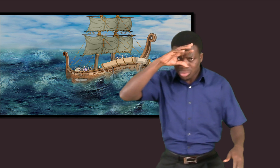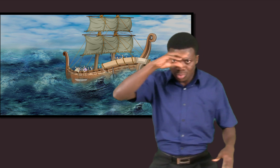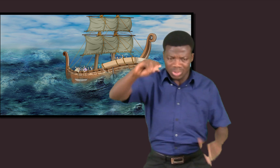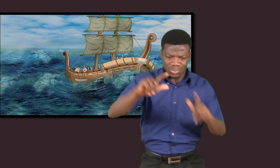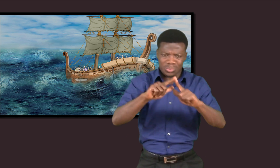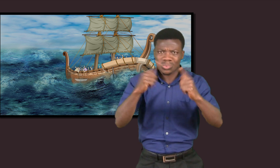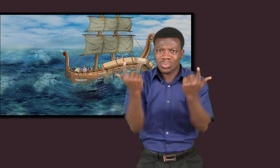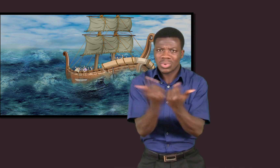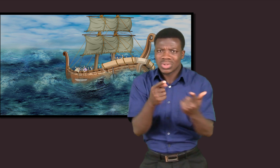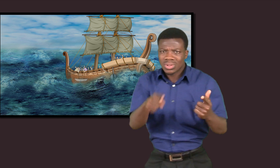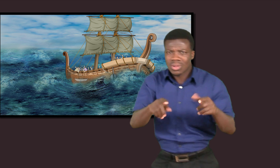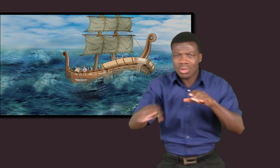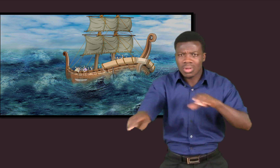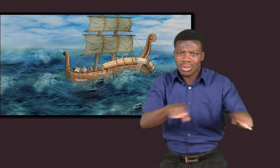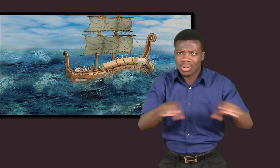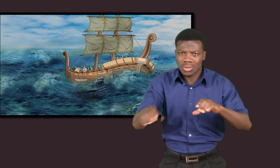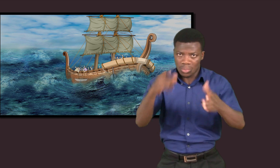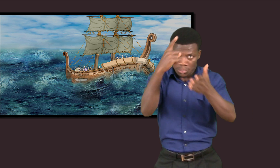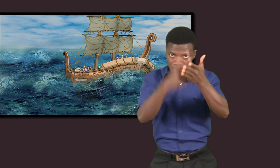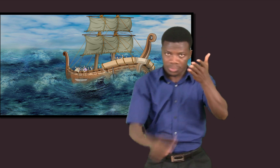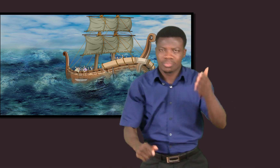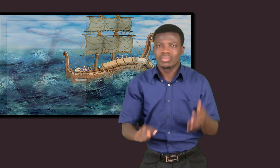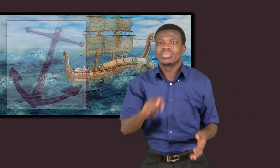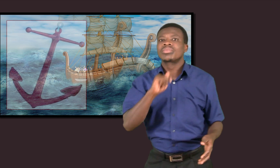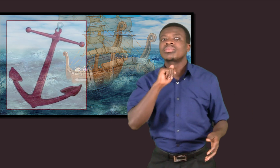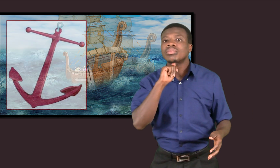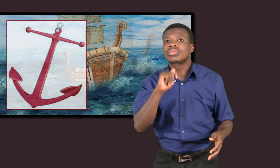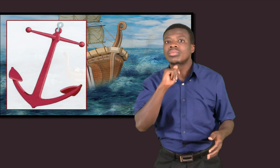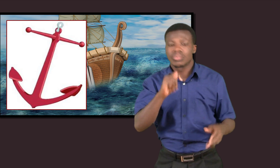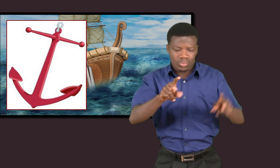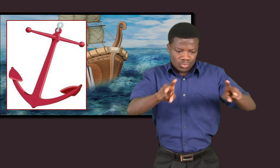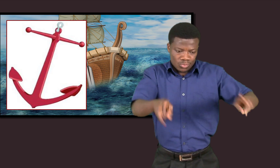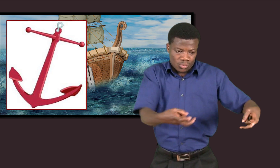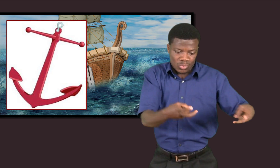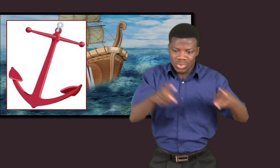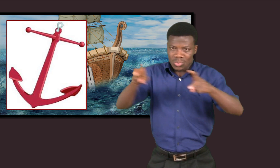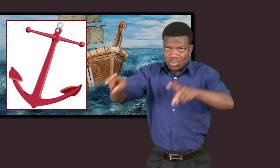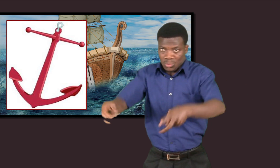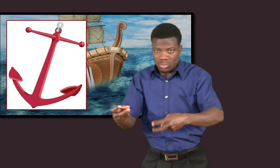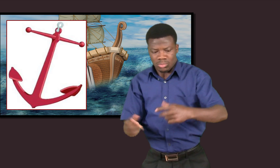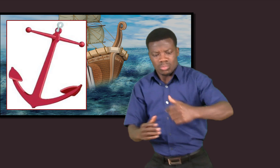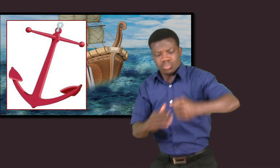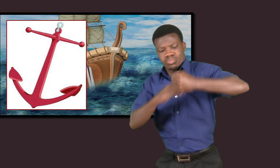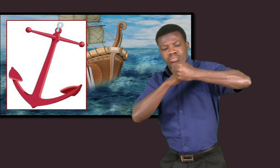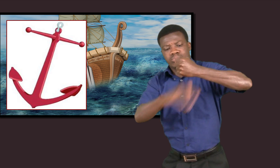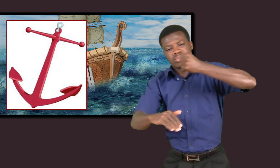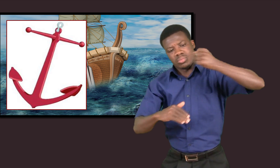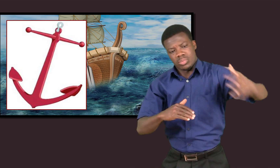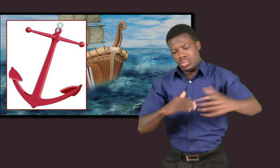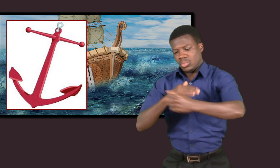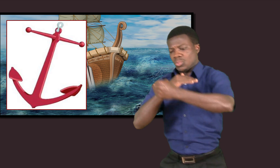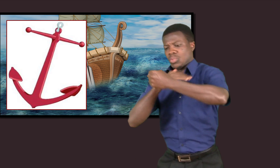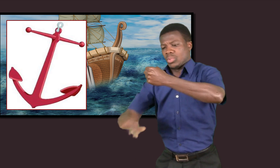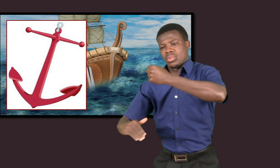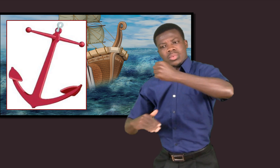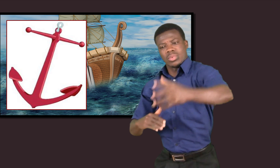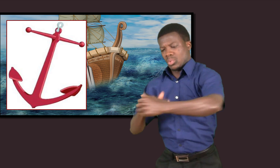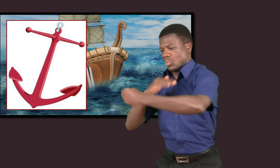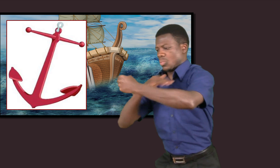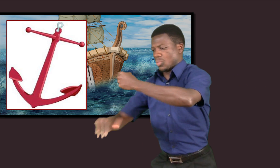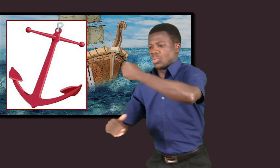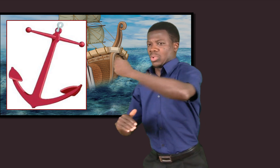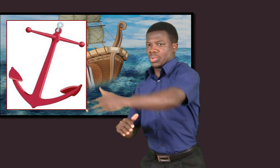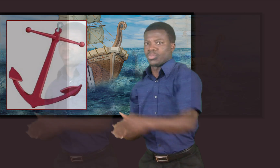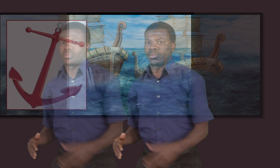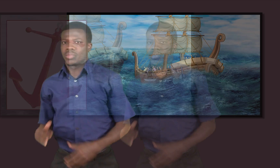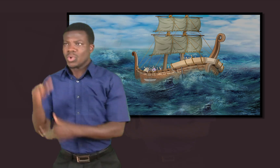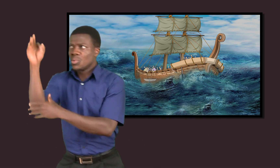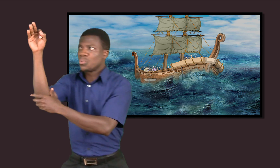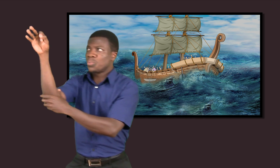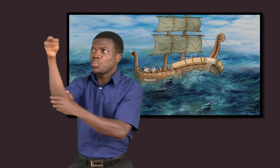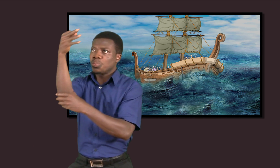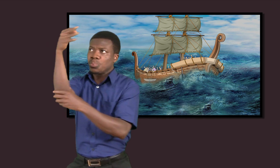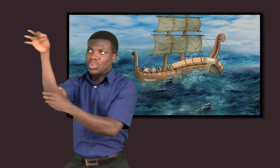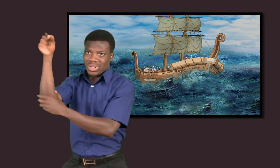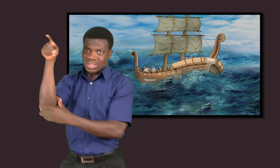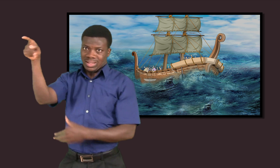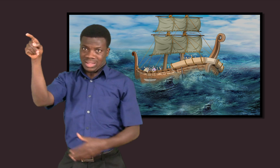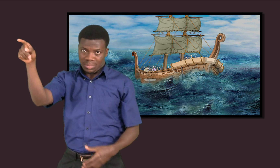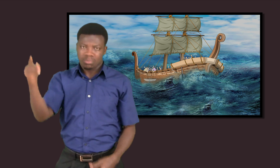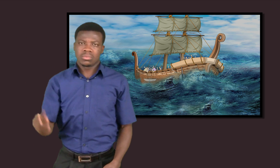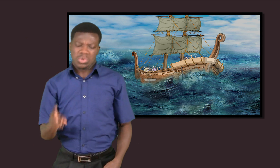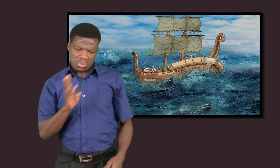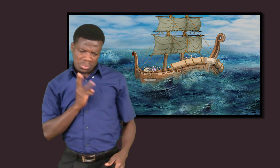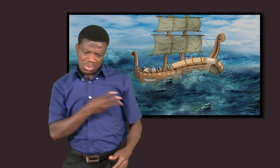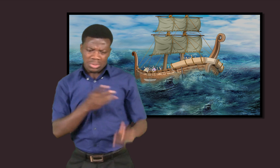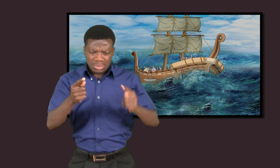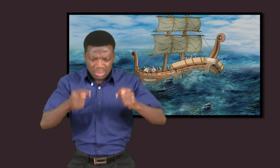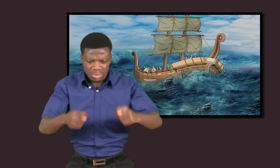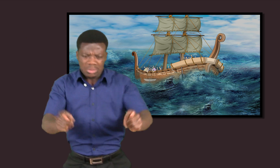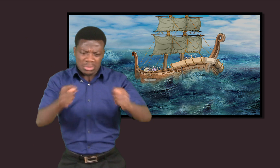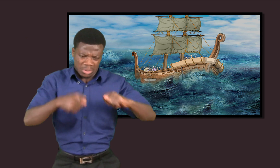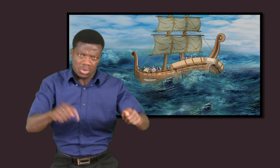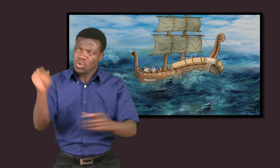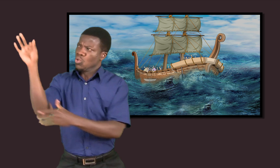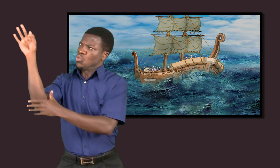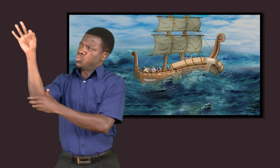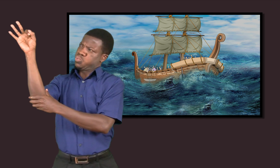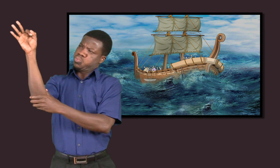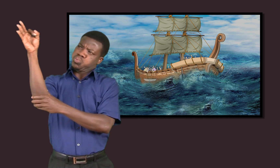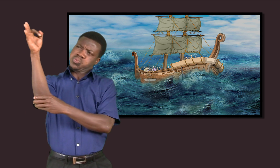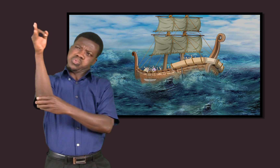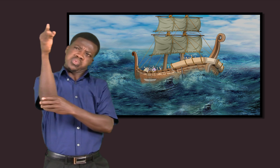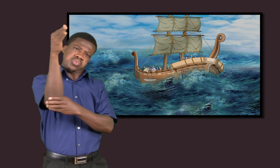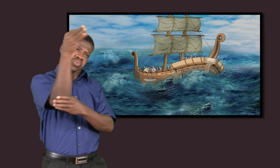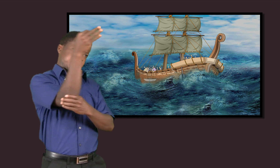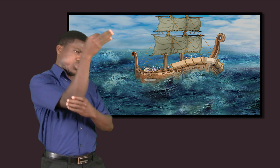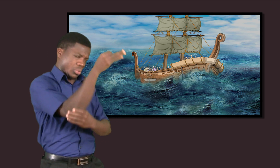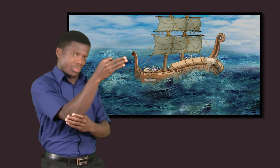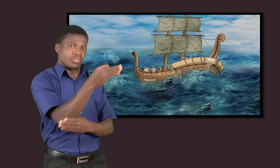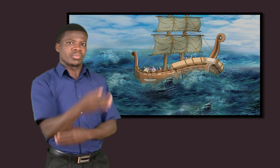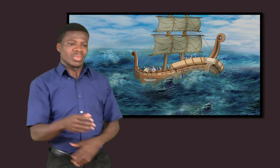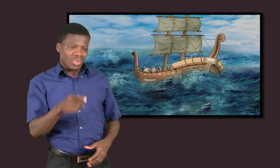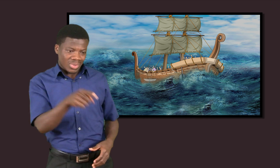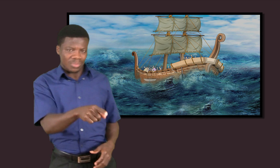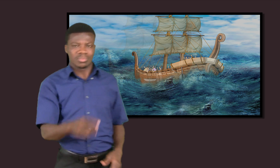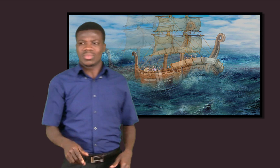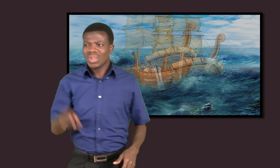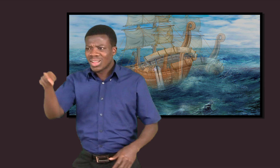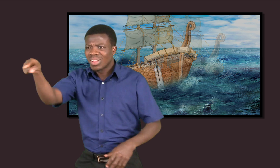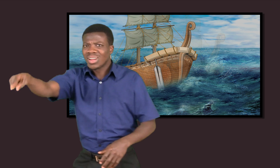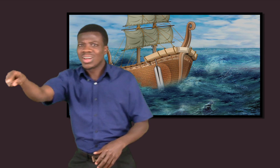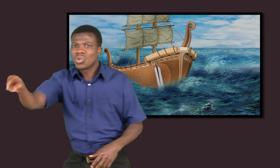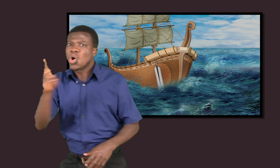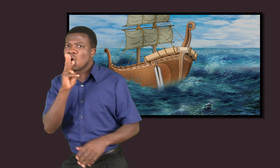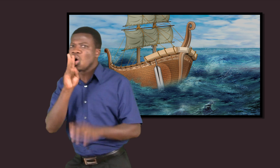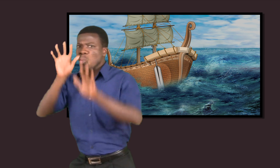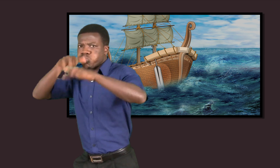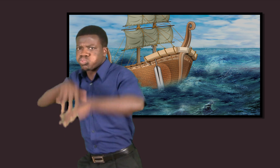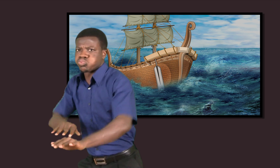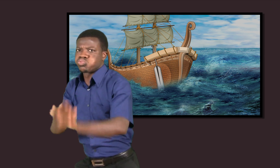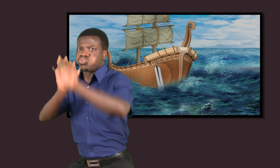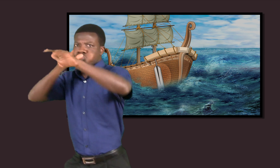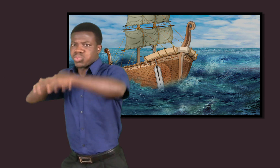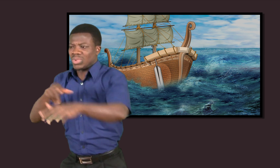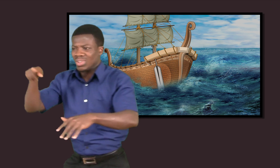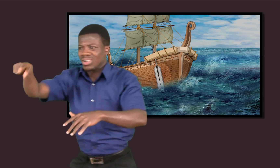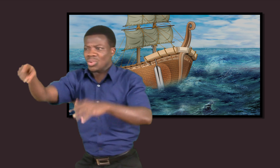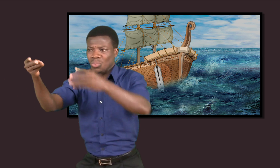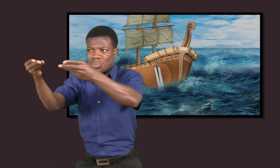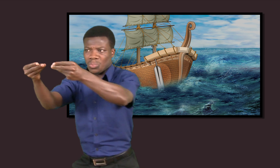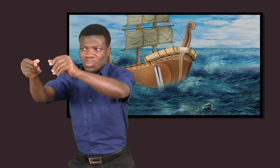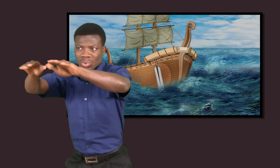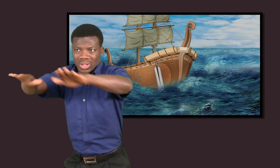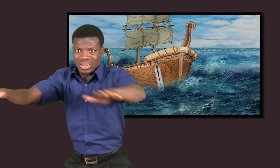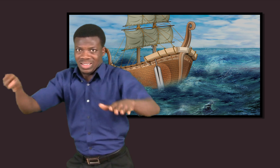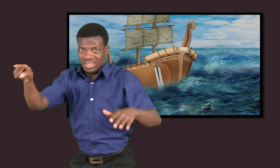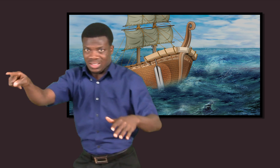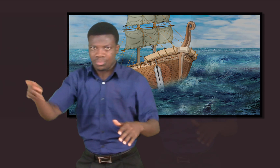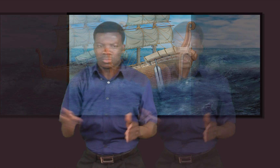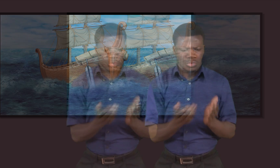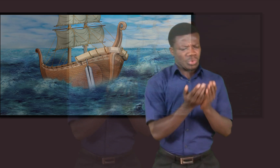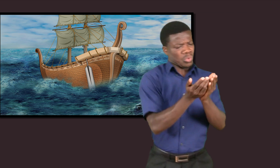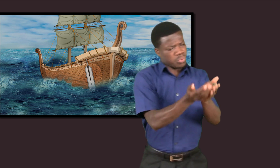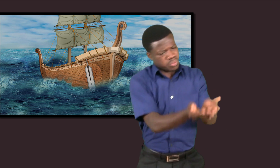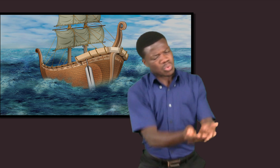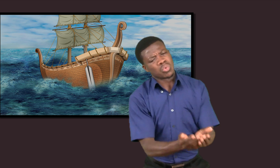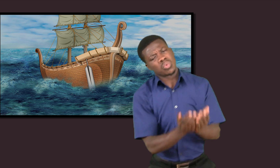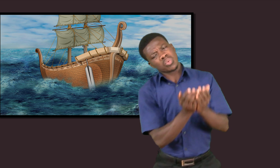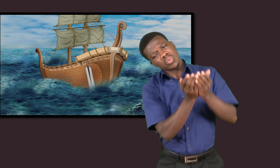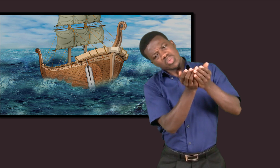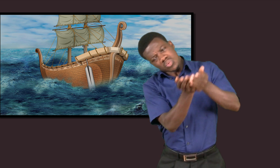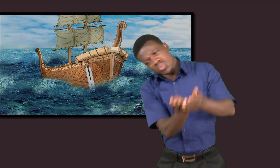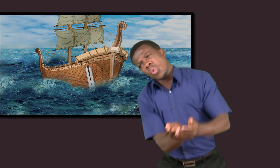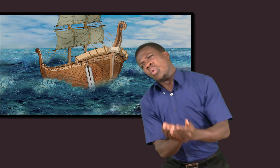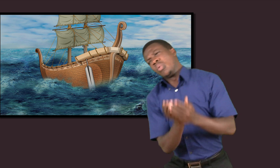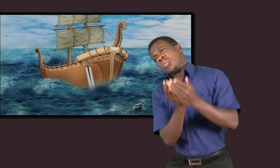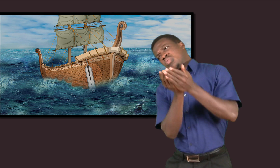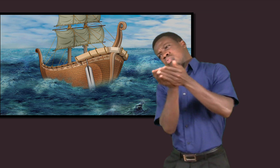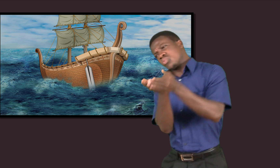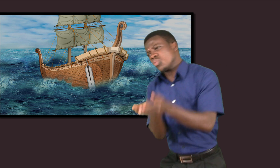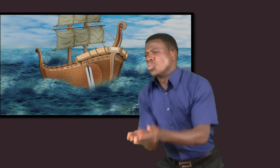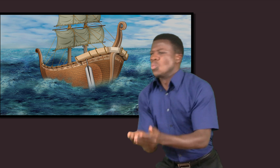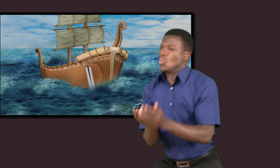Cutting away the anchors, they left them in the sea as they loosened the ropes that held the rudders.